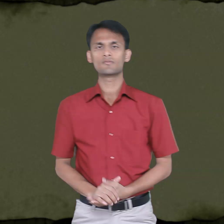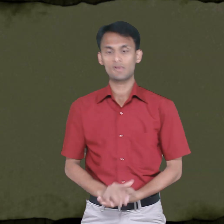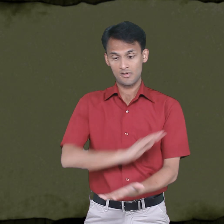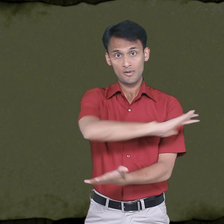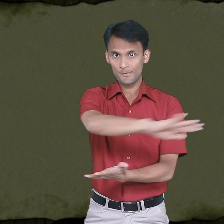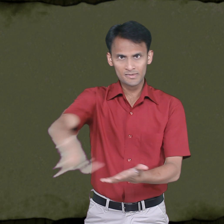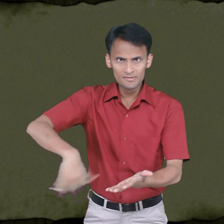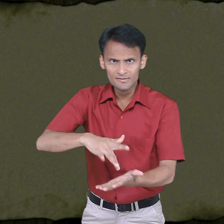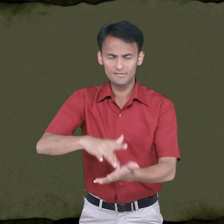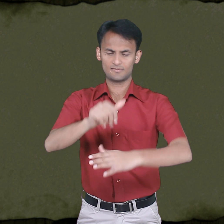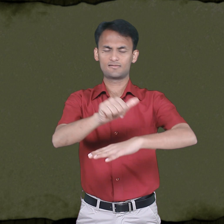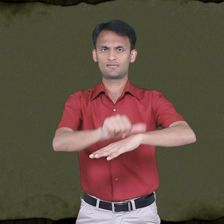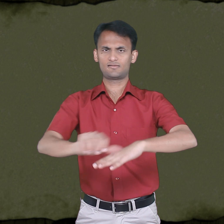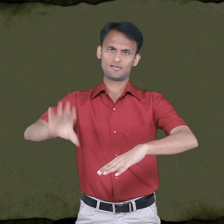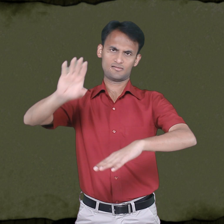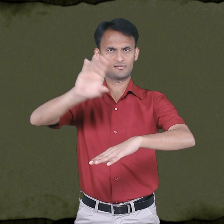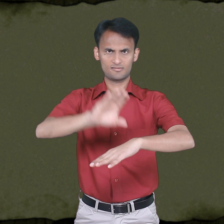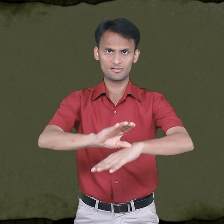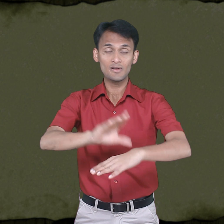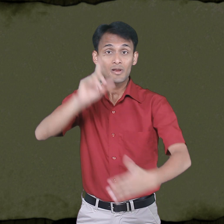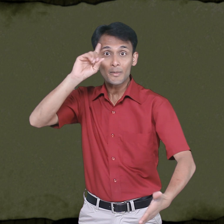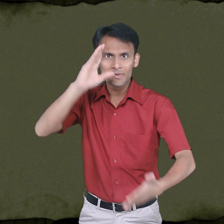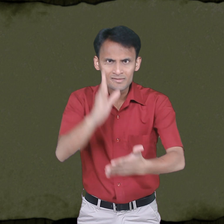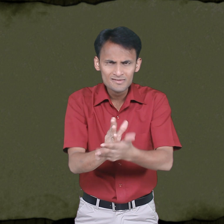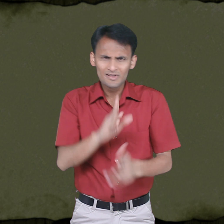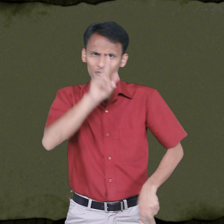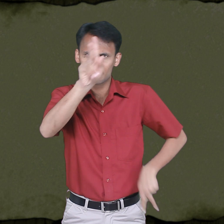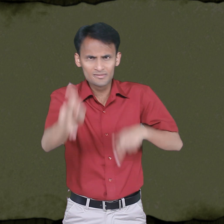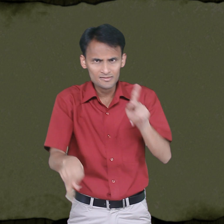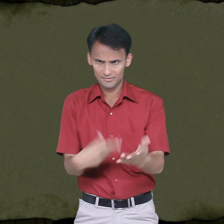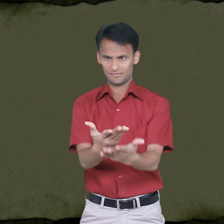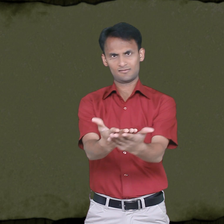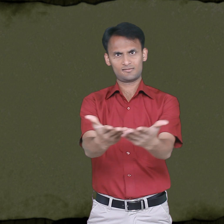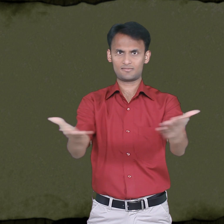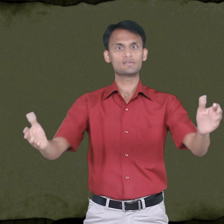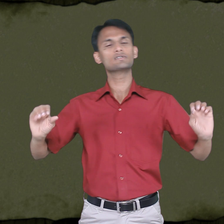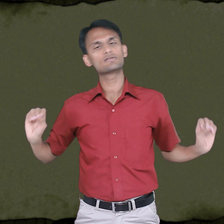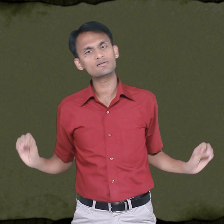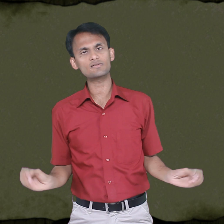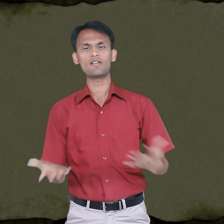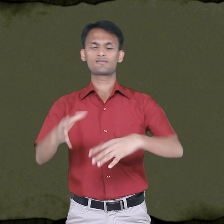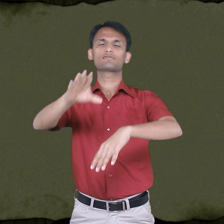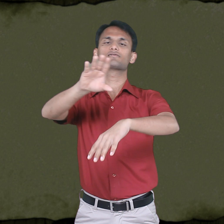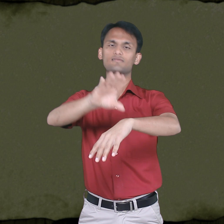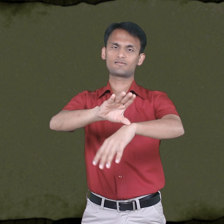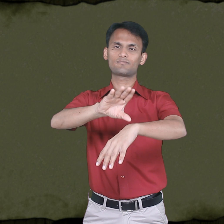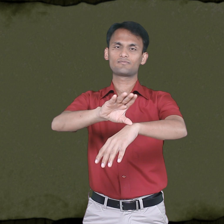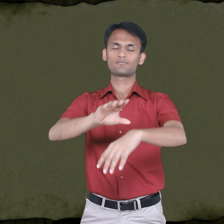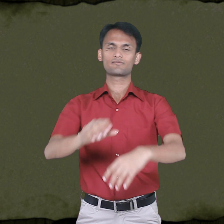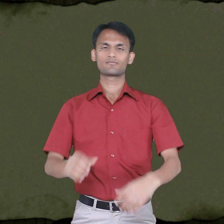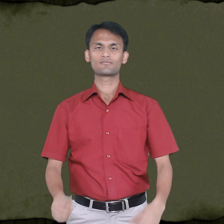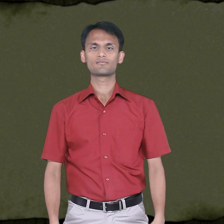The  church in Antioch